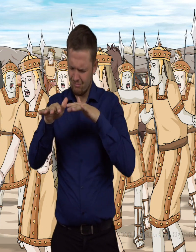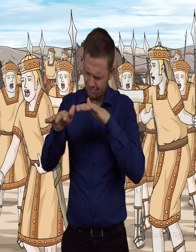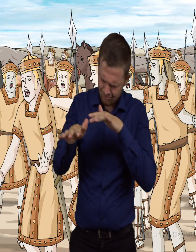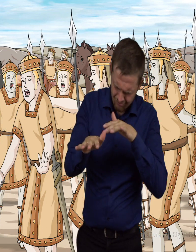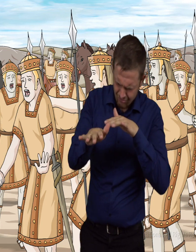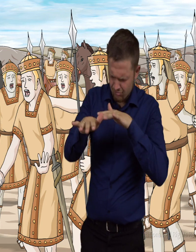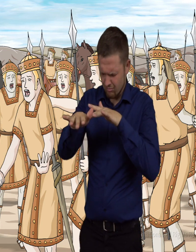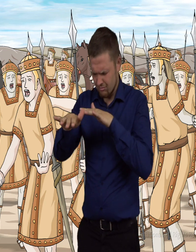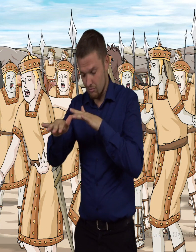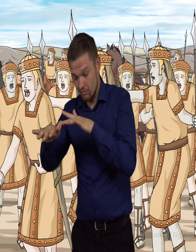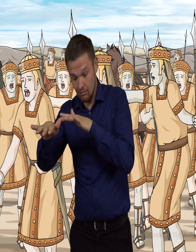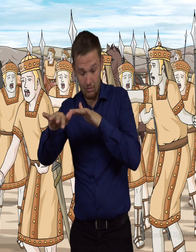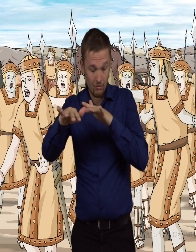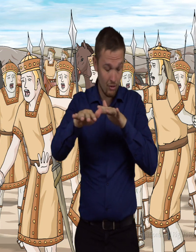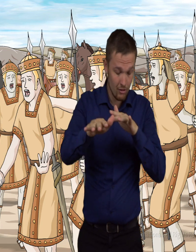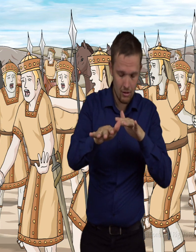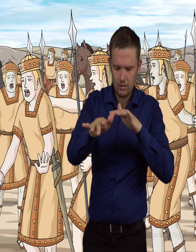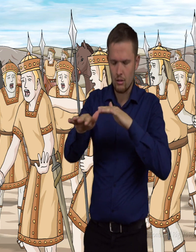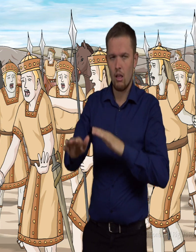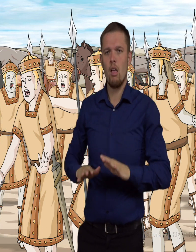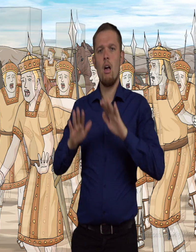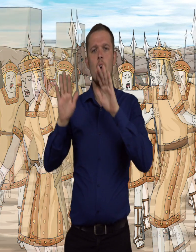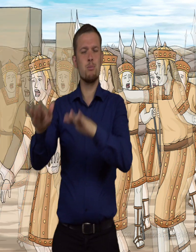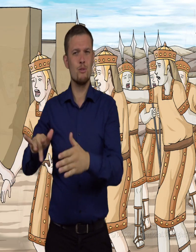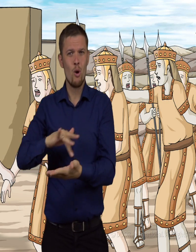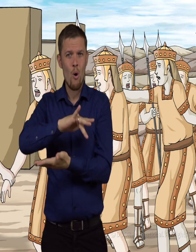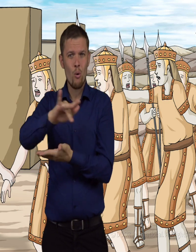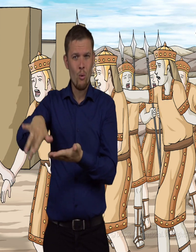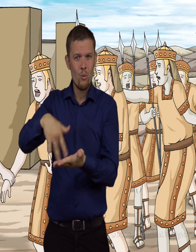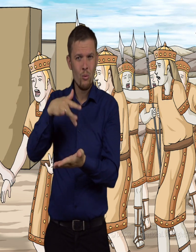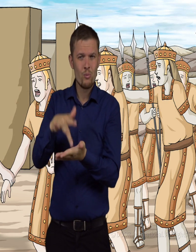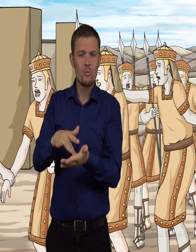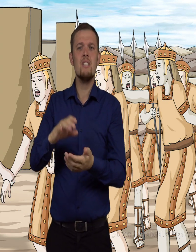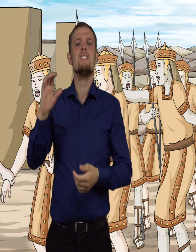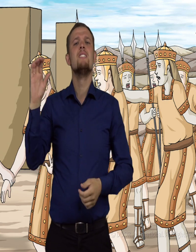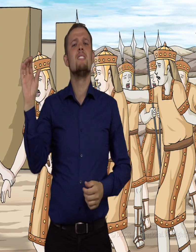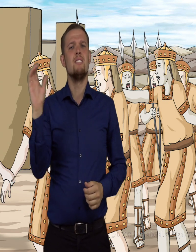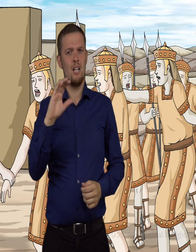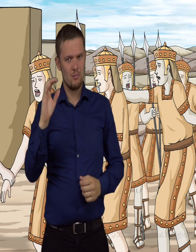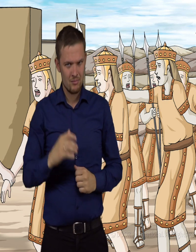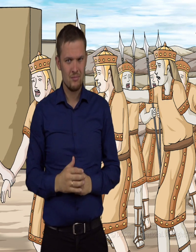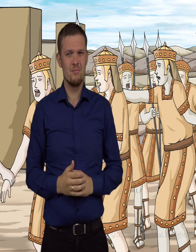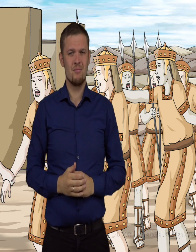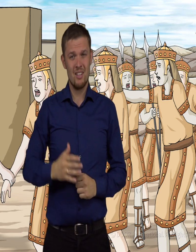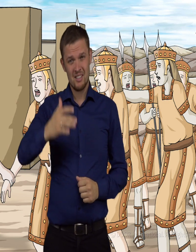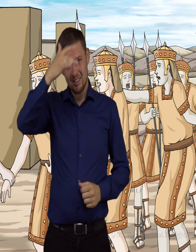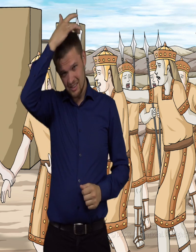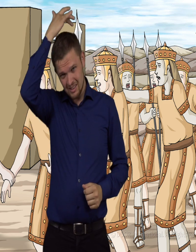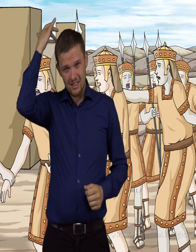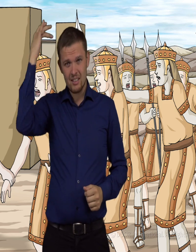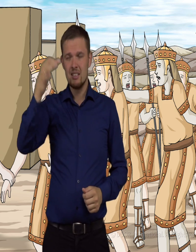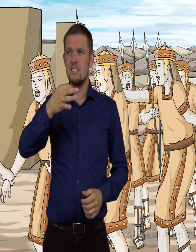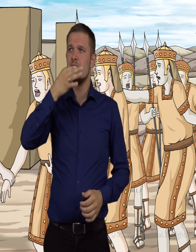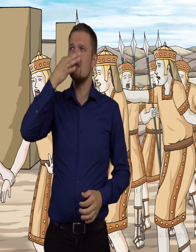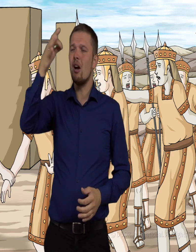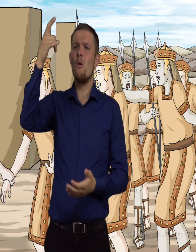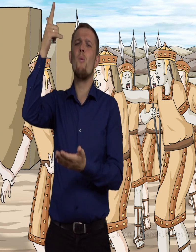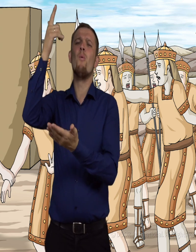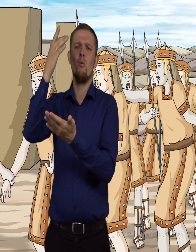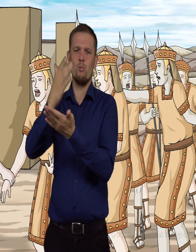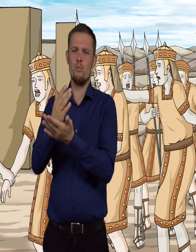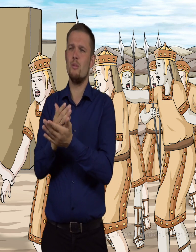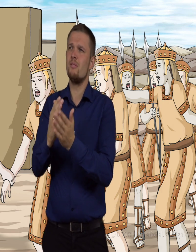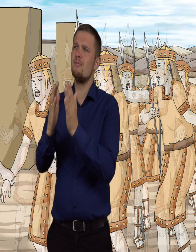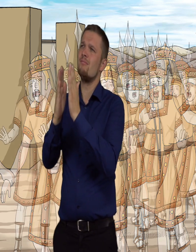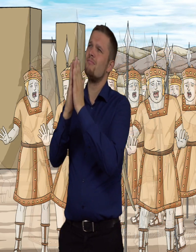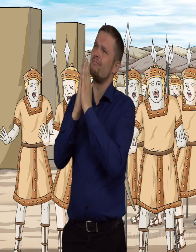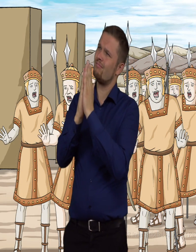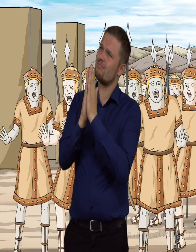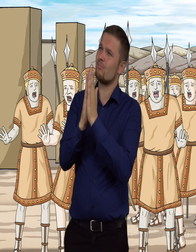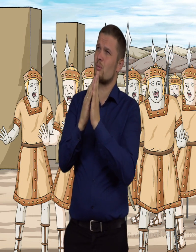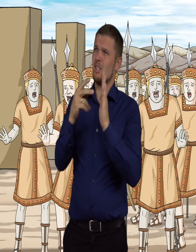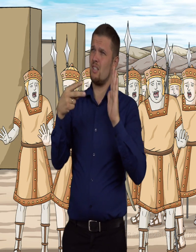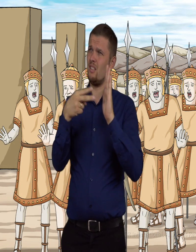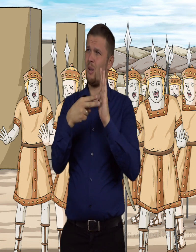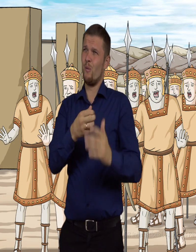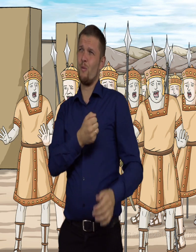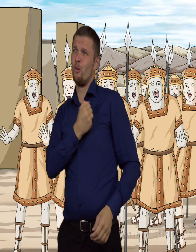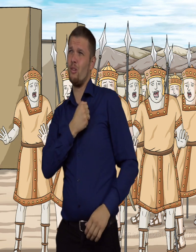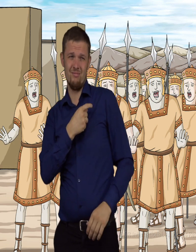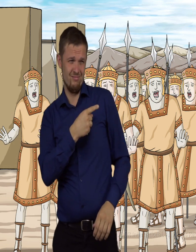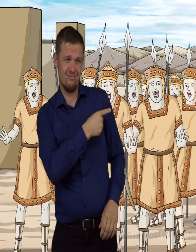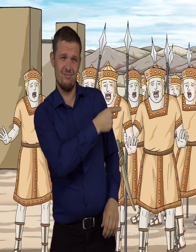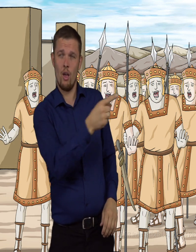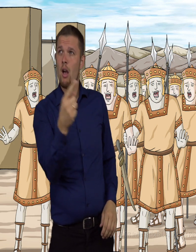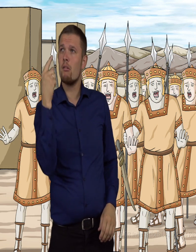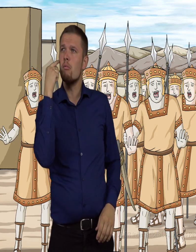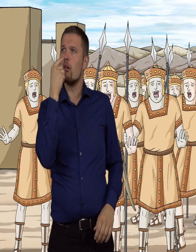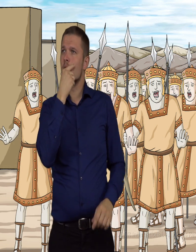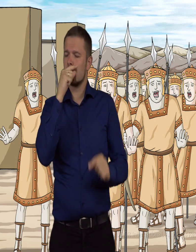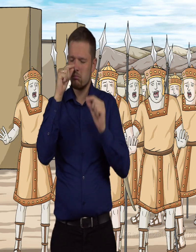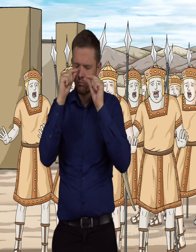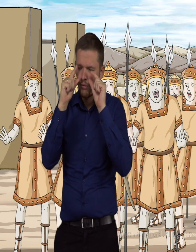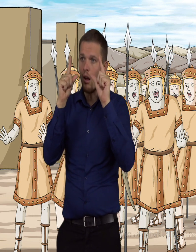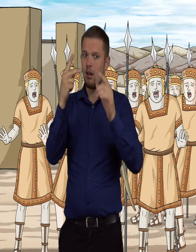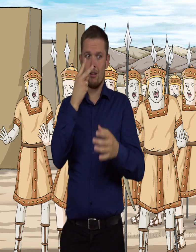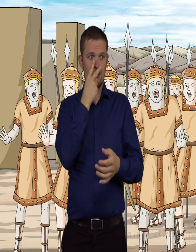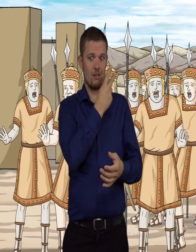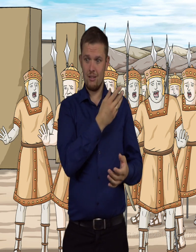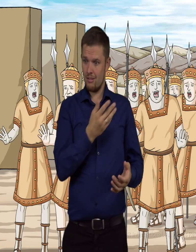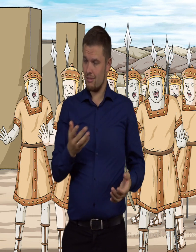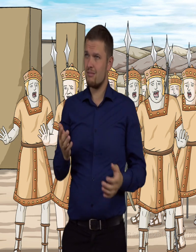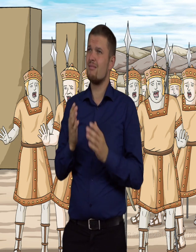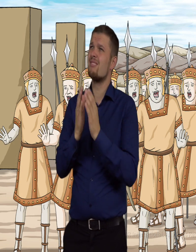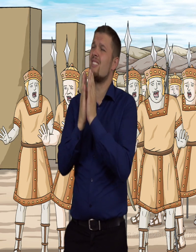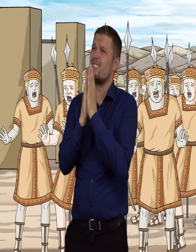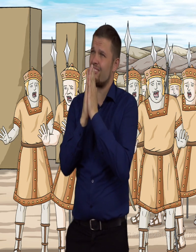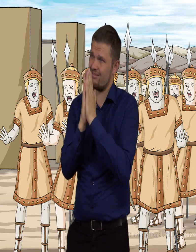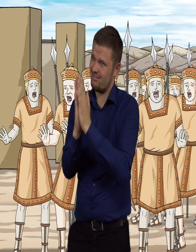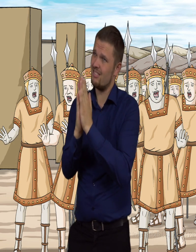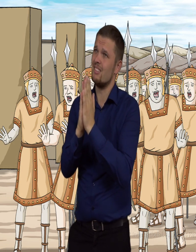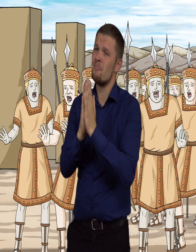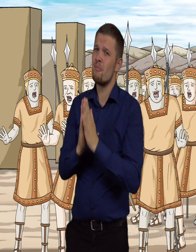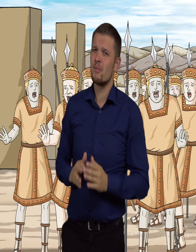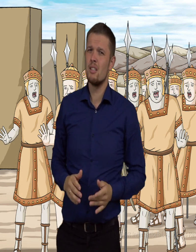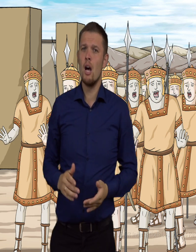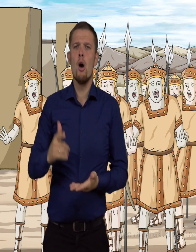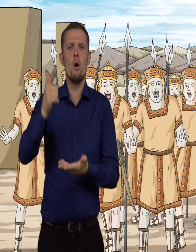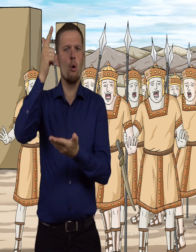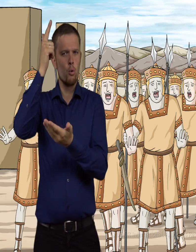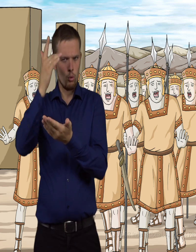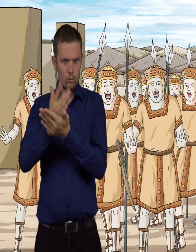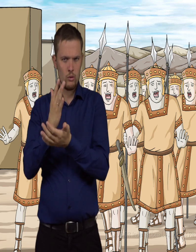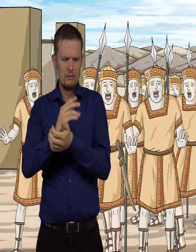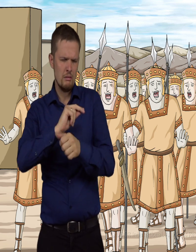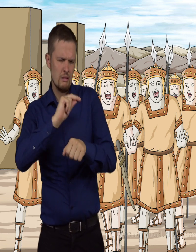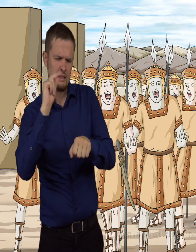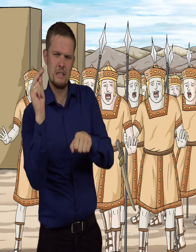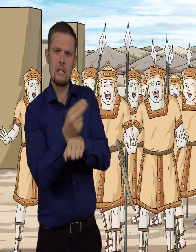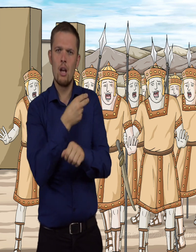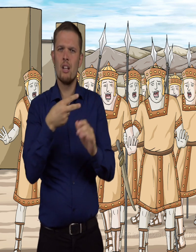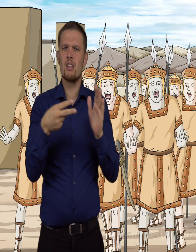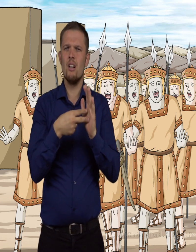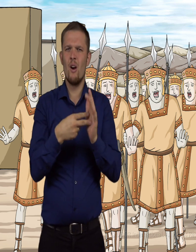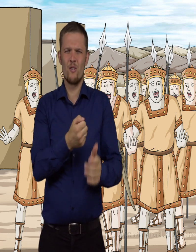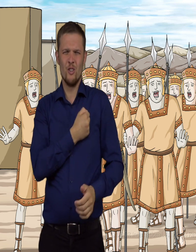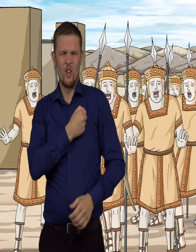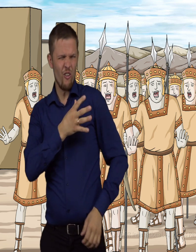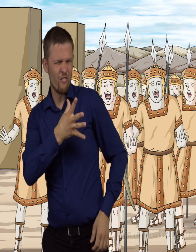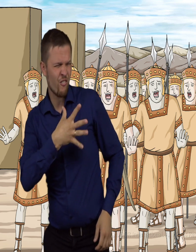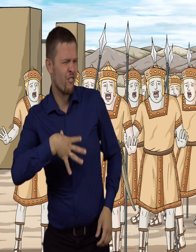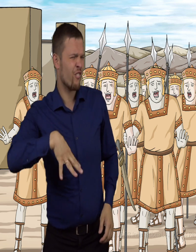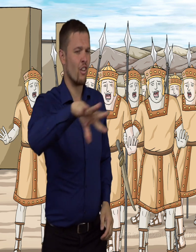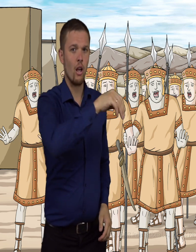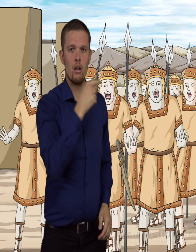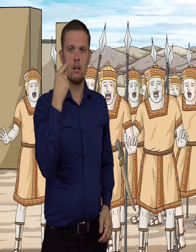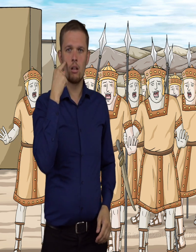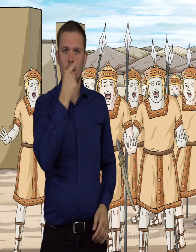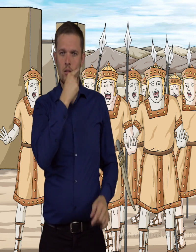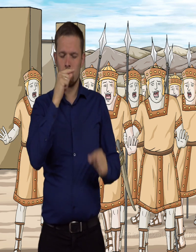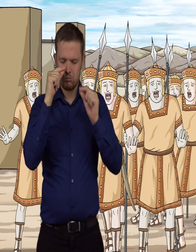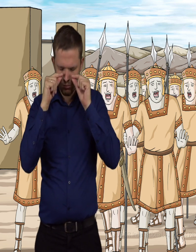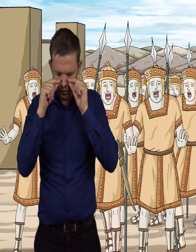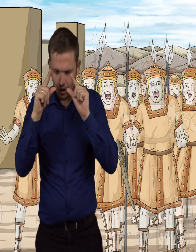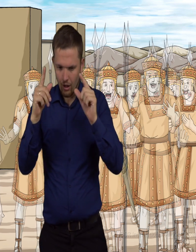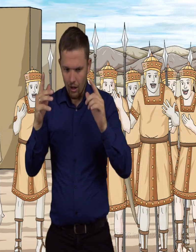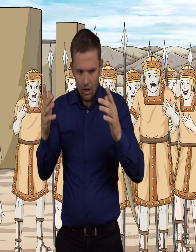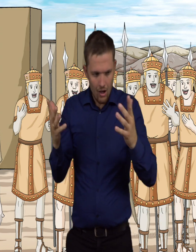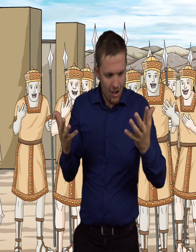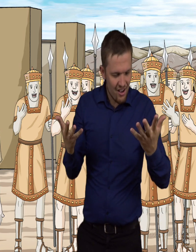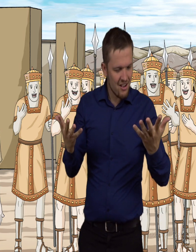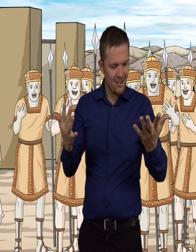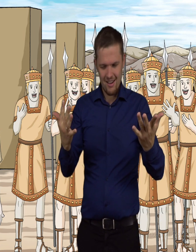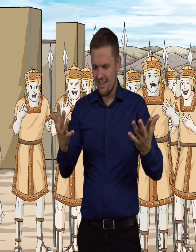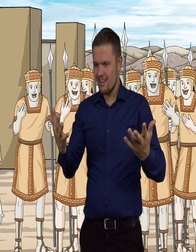And he led them to Samaria. When they had entered Samaria, Elisha said, “O LORD, open the eyes of these men that they may see.”